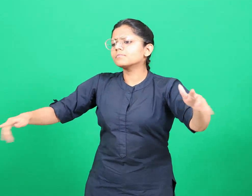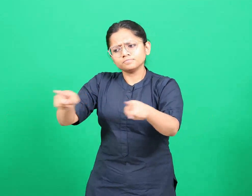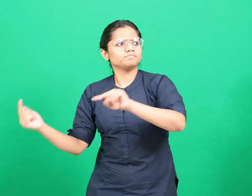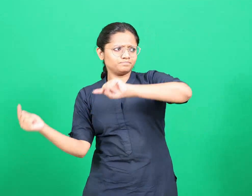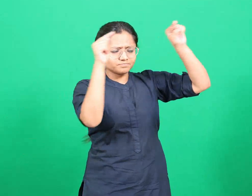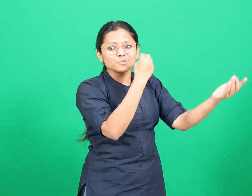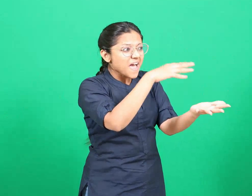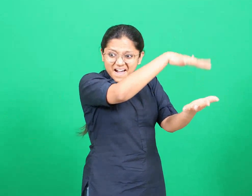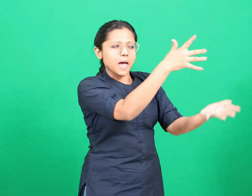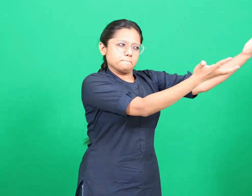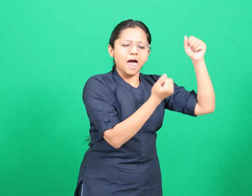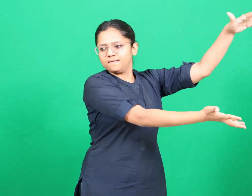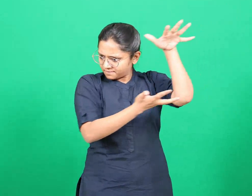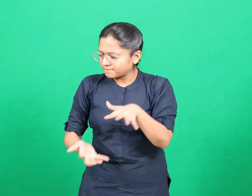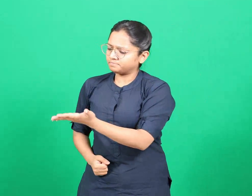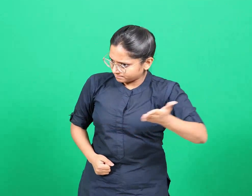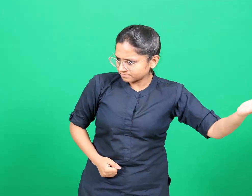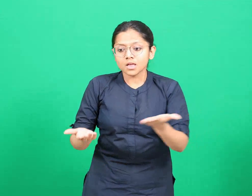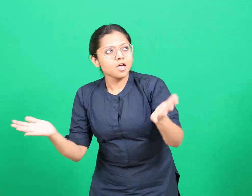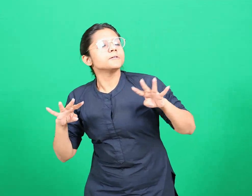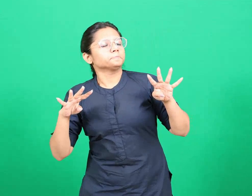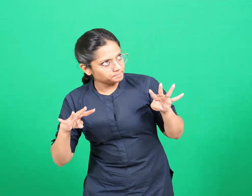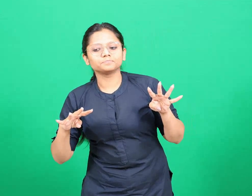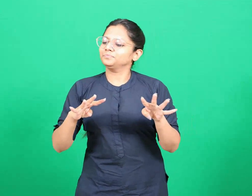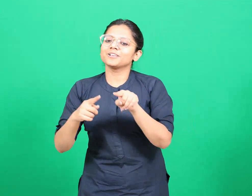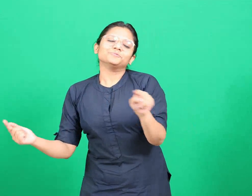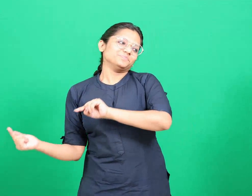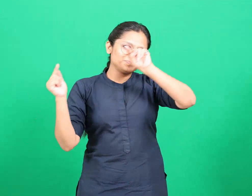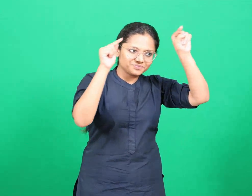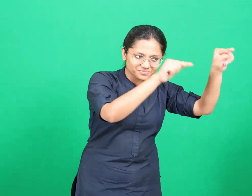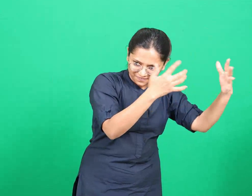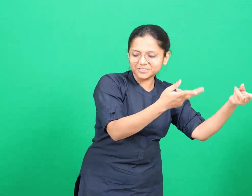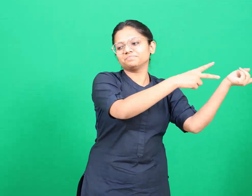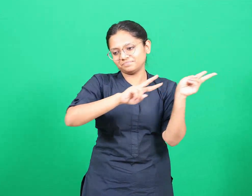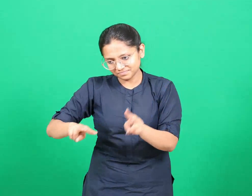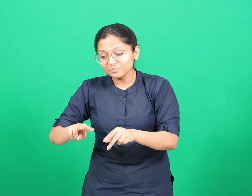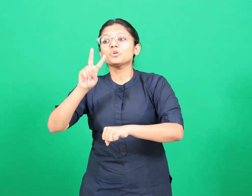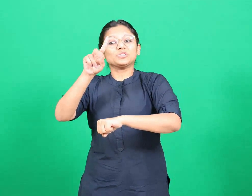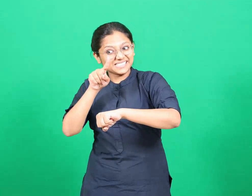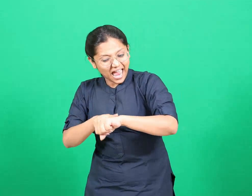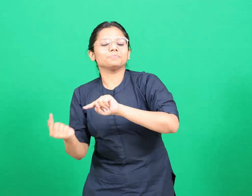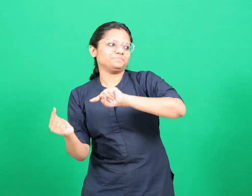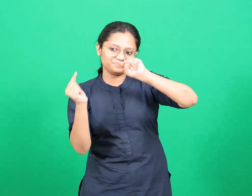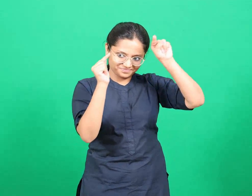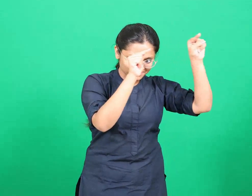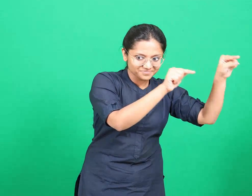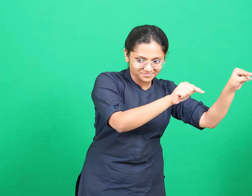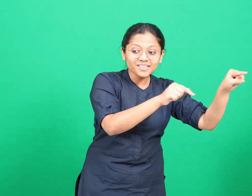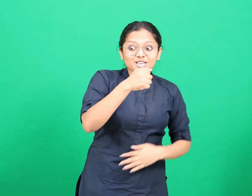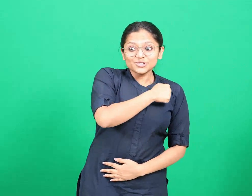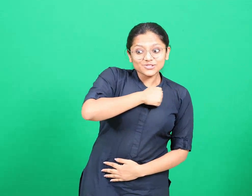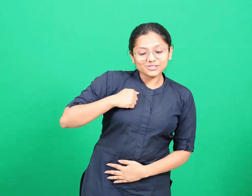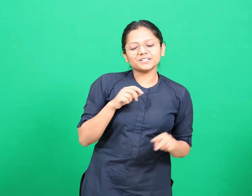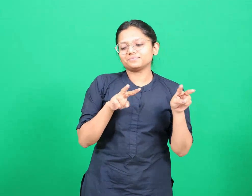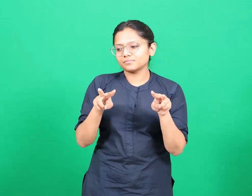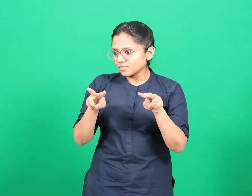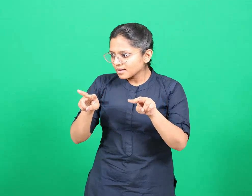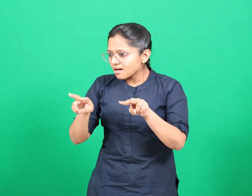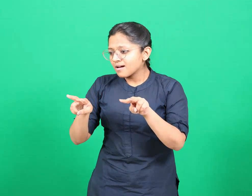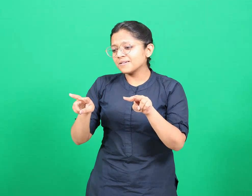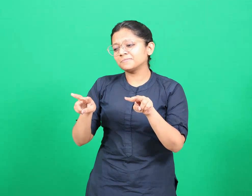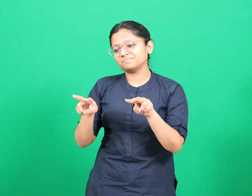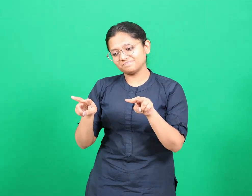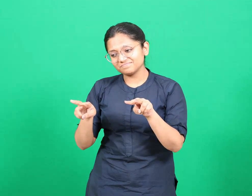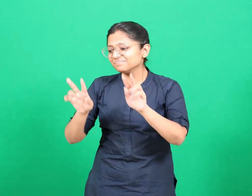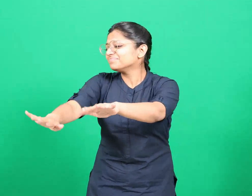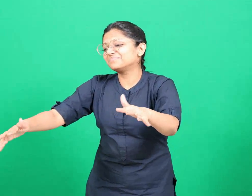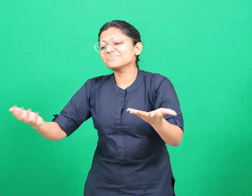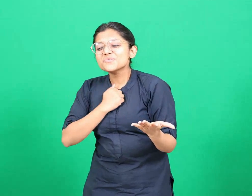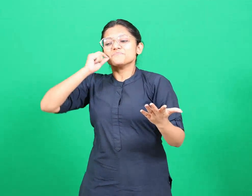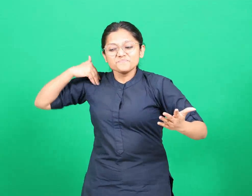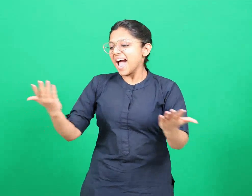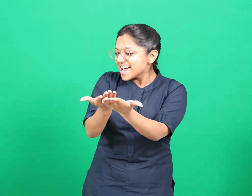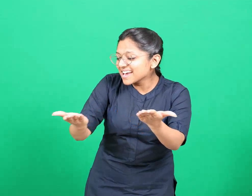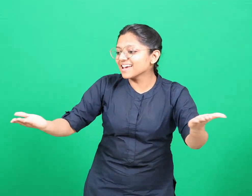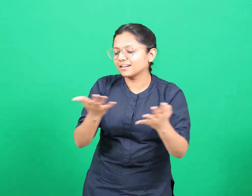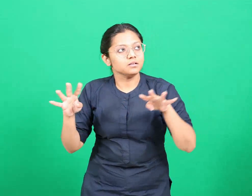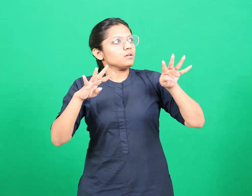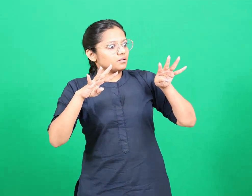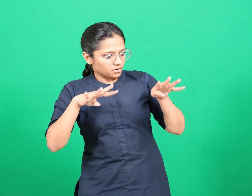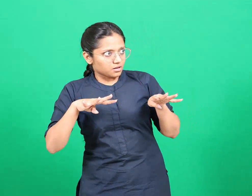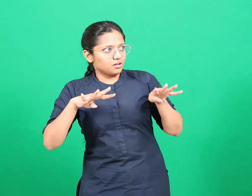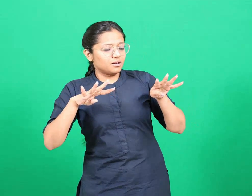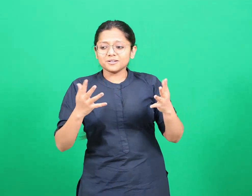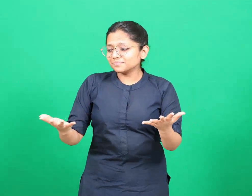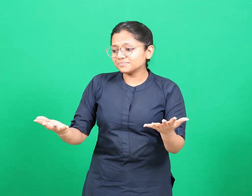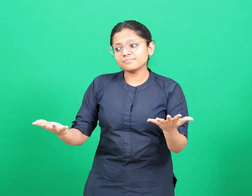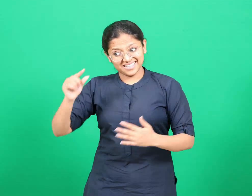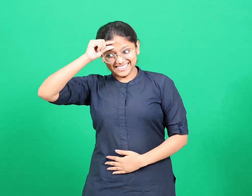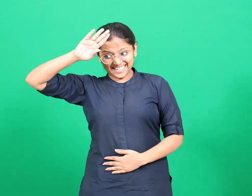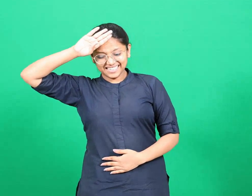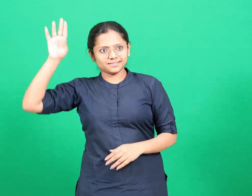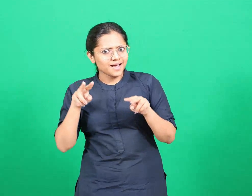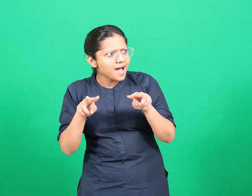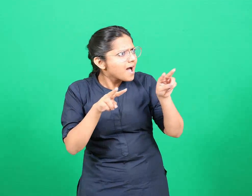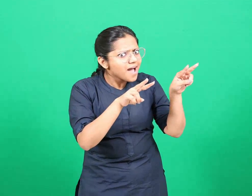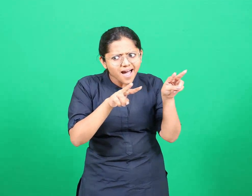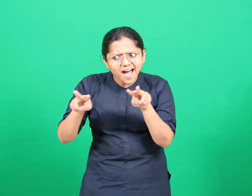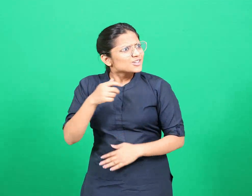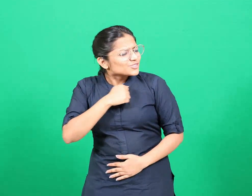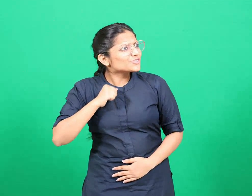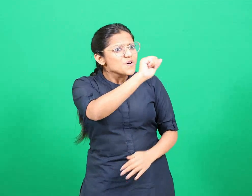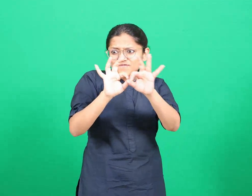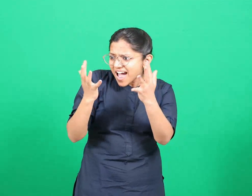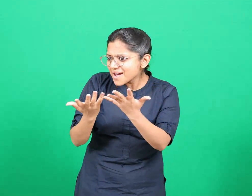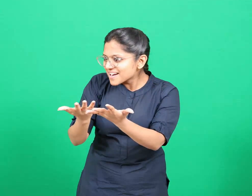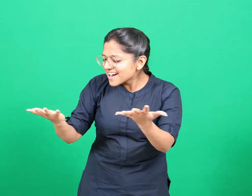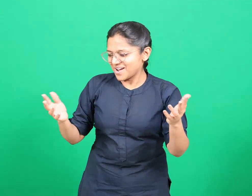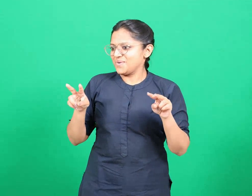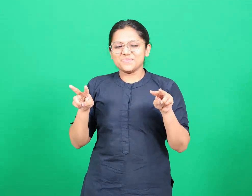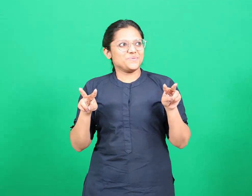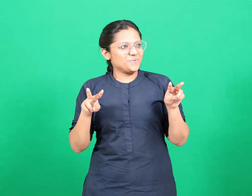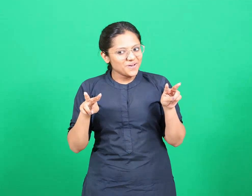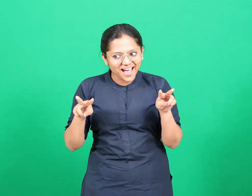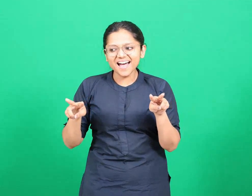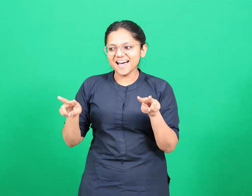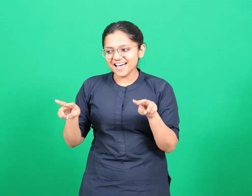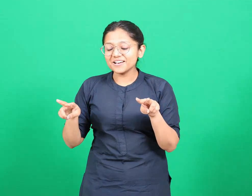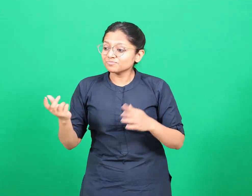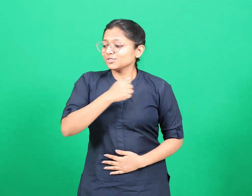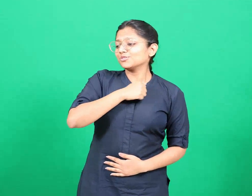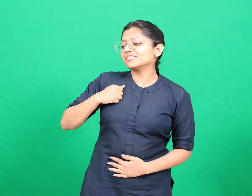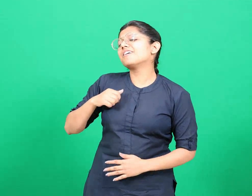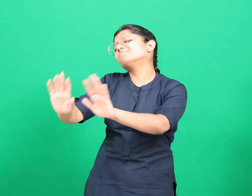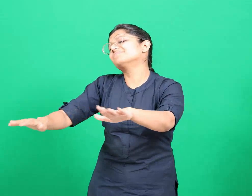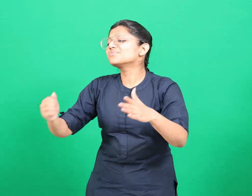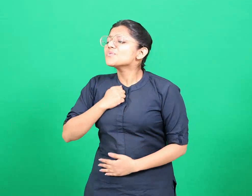On their second visit, Joseph revealed his identity to his brothers, and his family became known to Pharaoh.